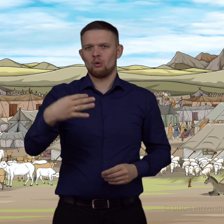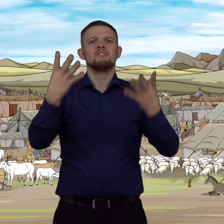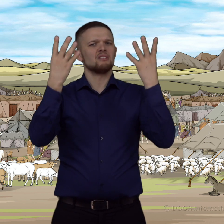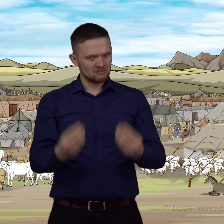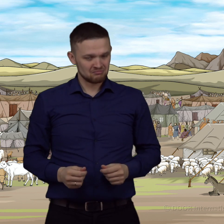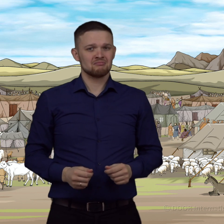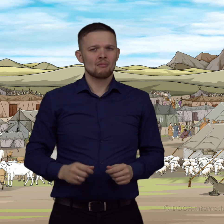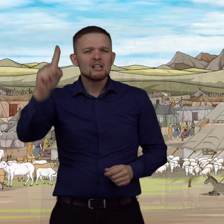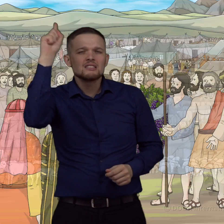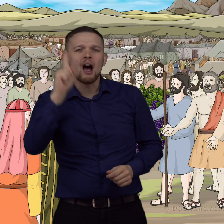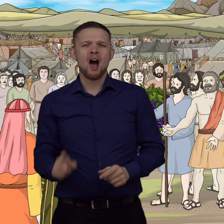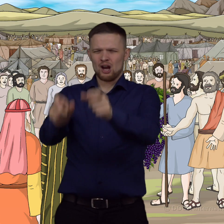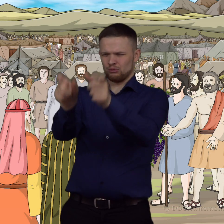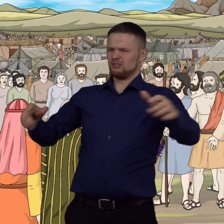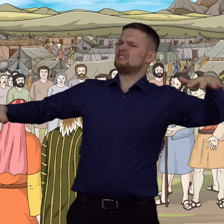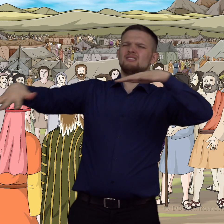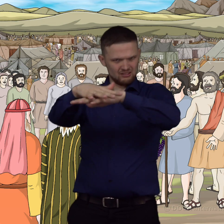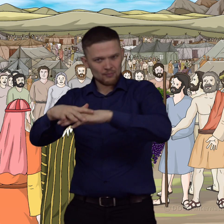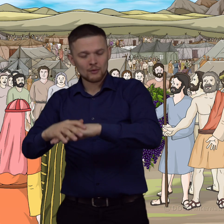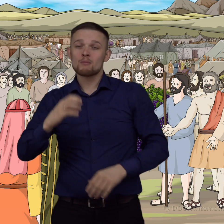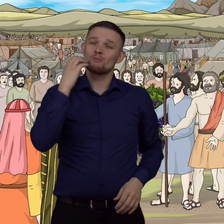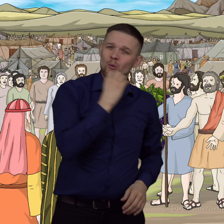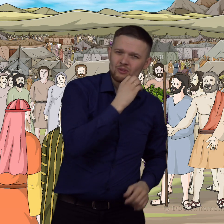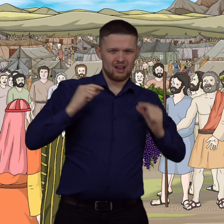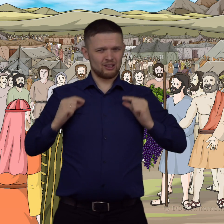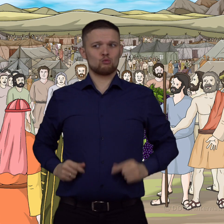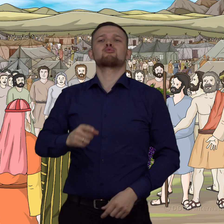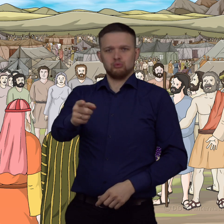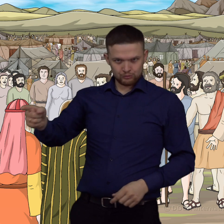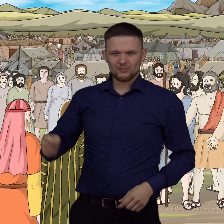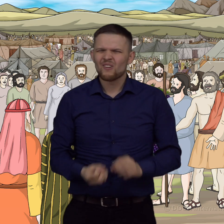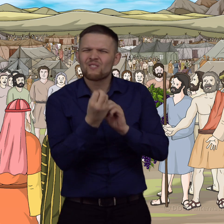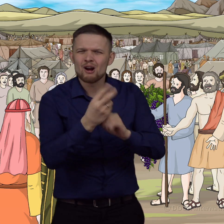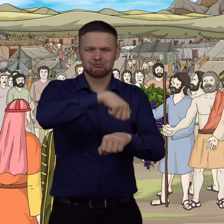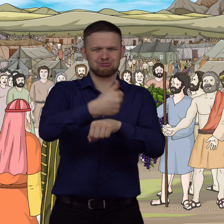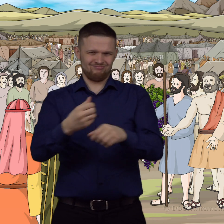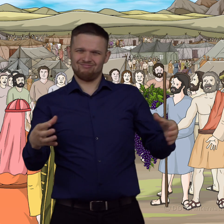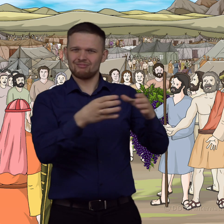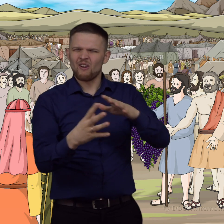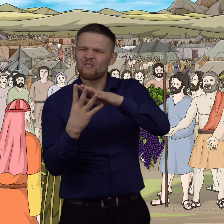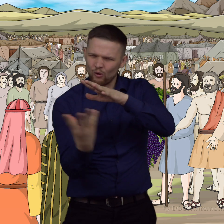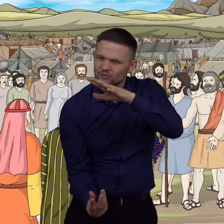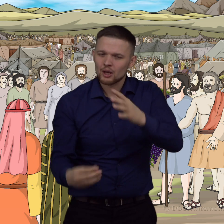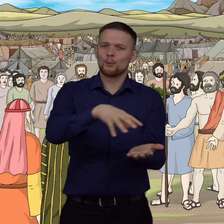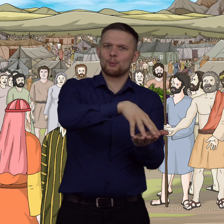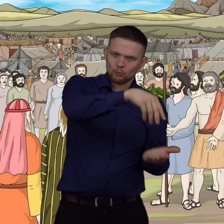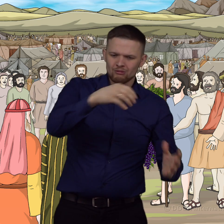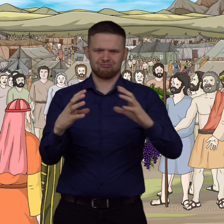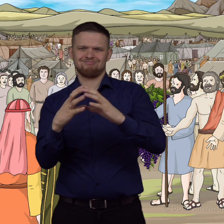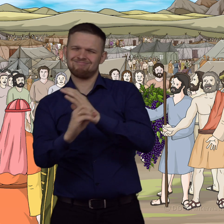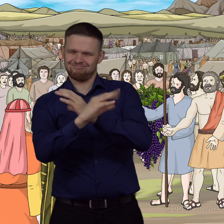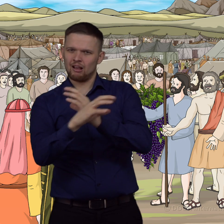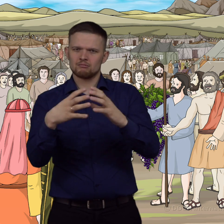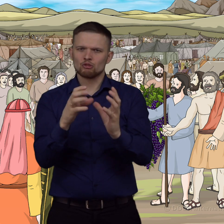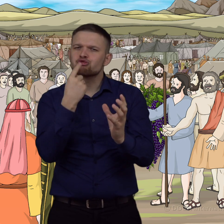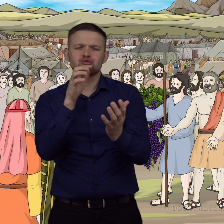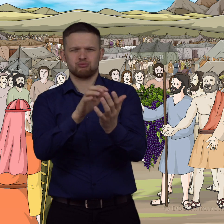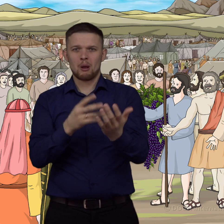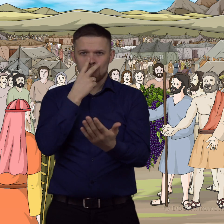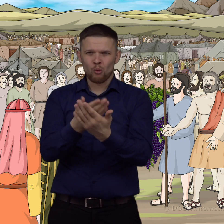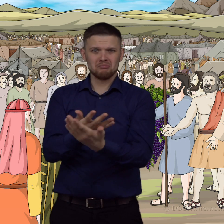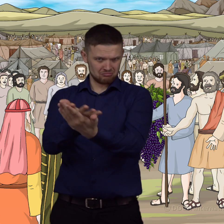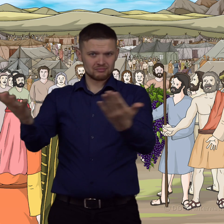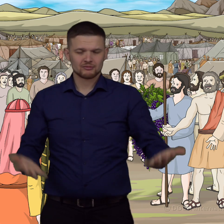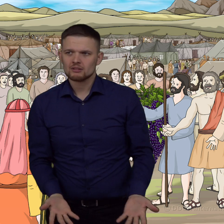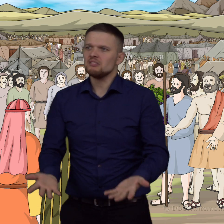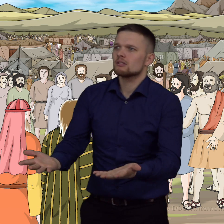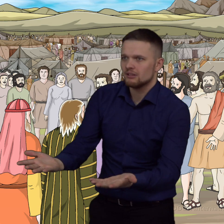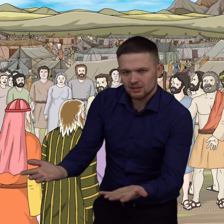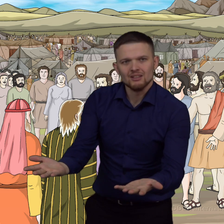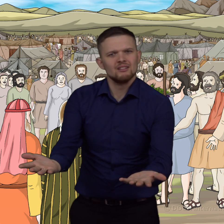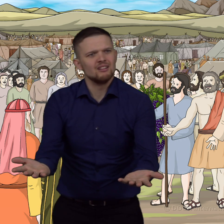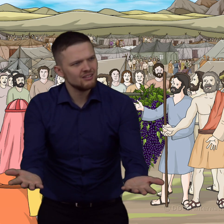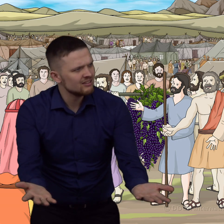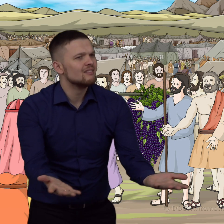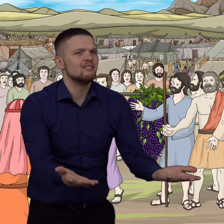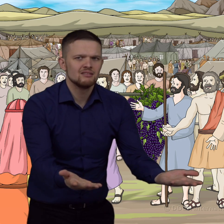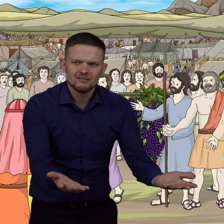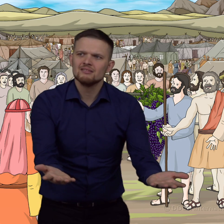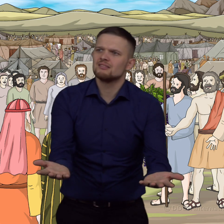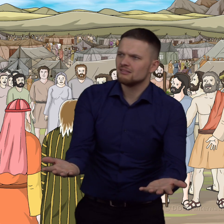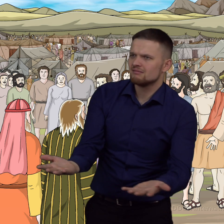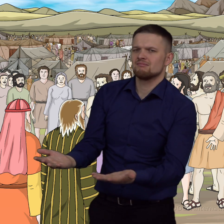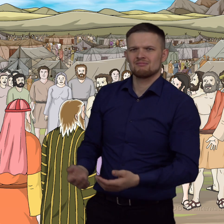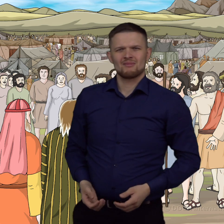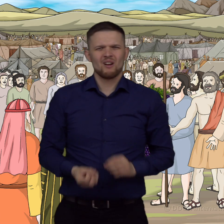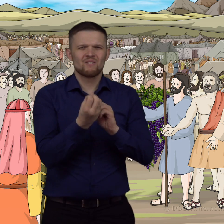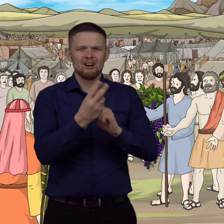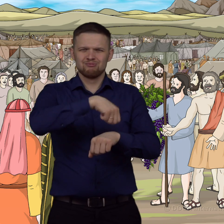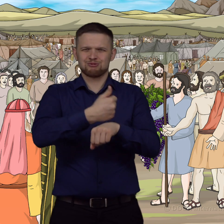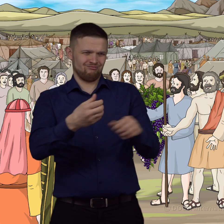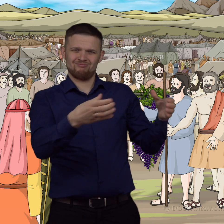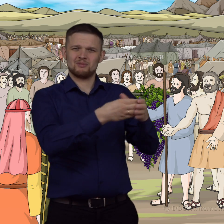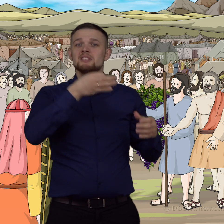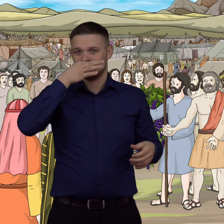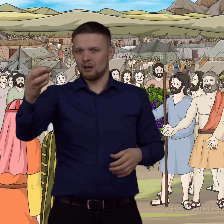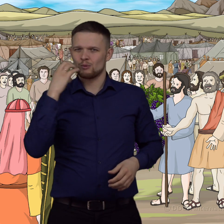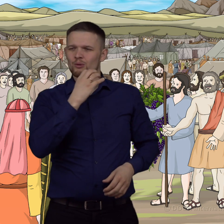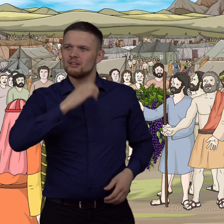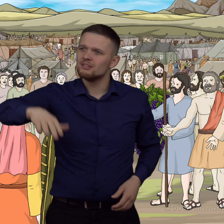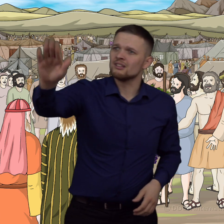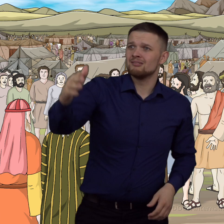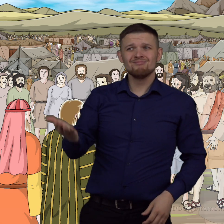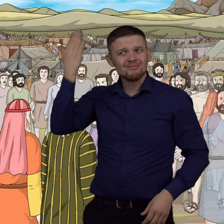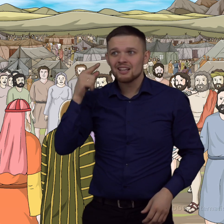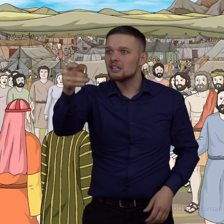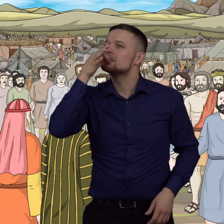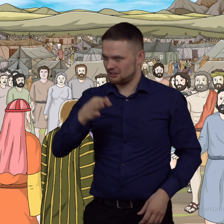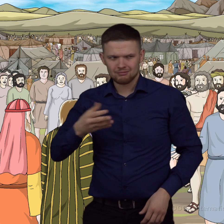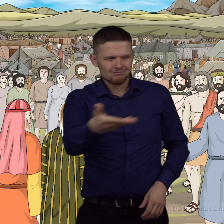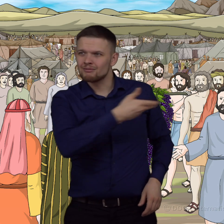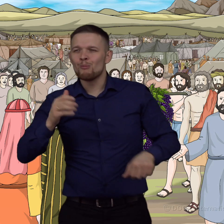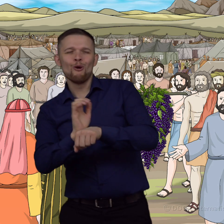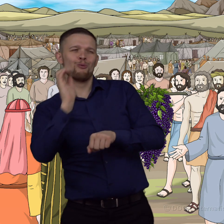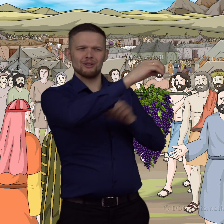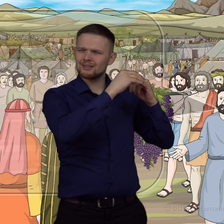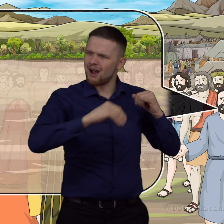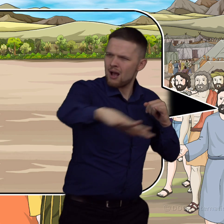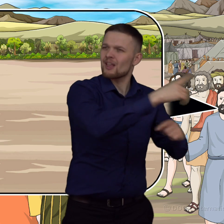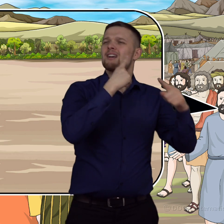They brought back a report for the whole congregation and showed them the fruit of the land.